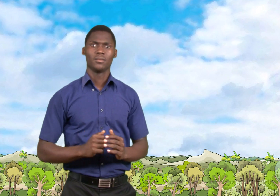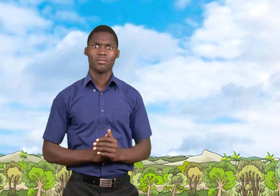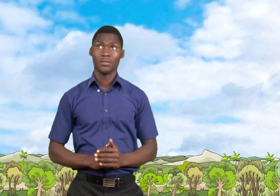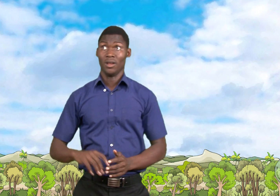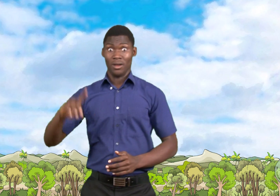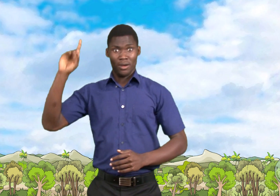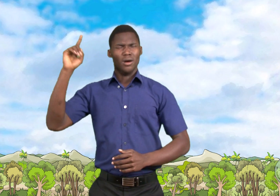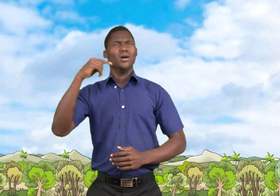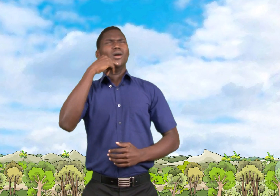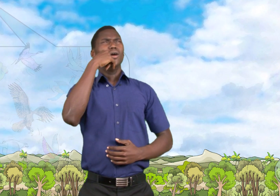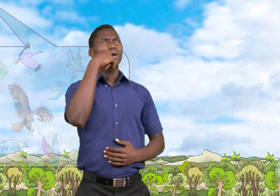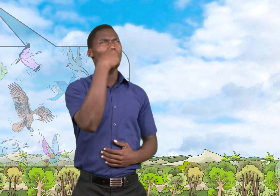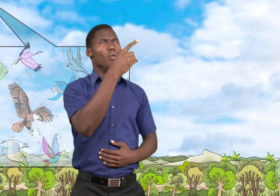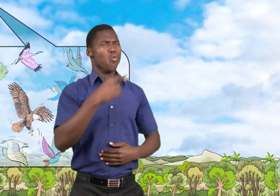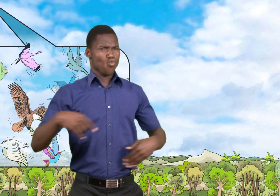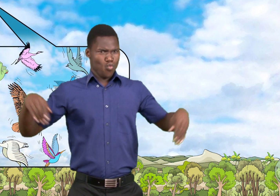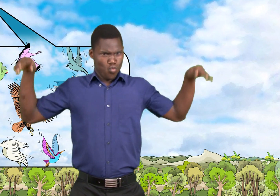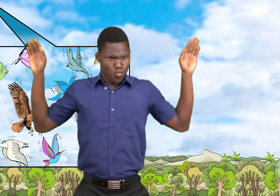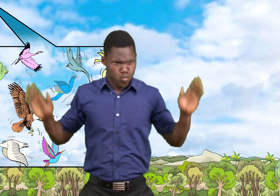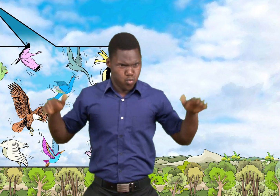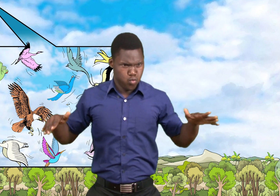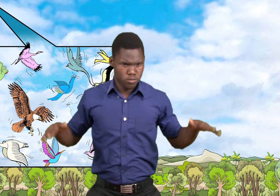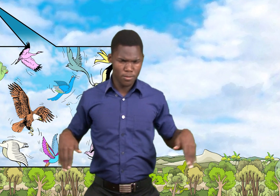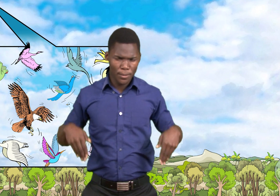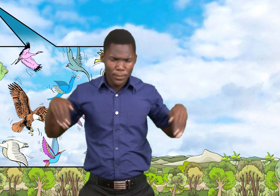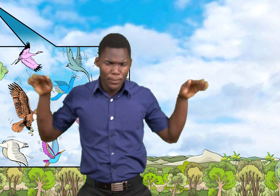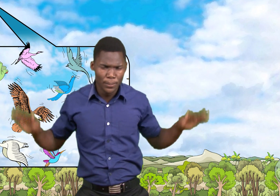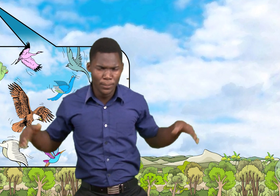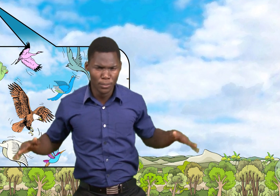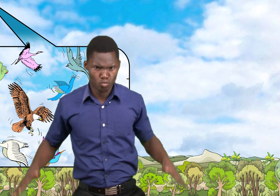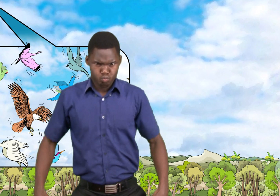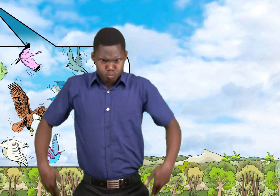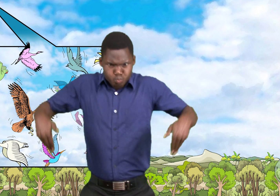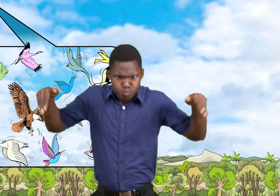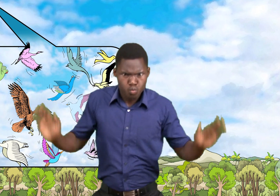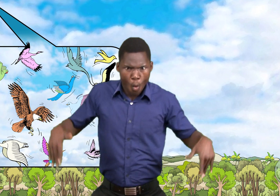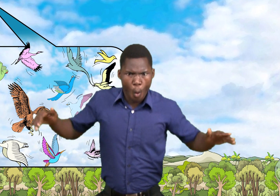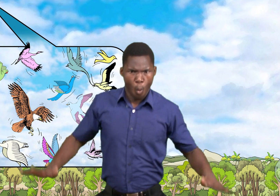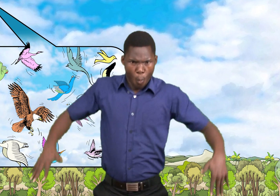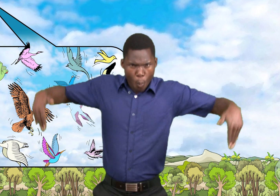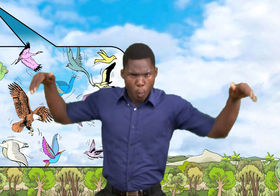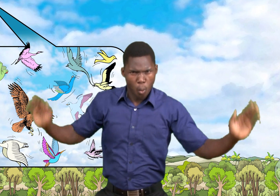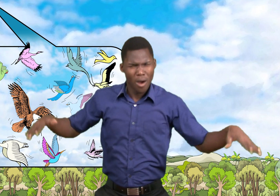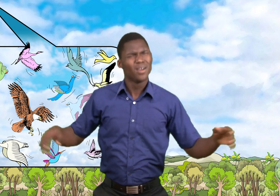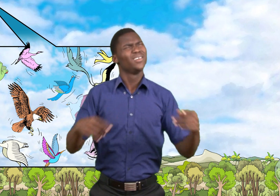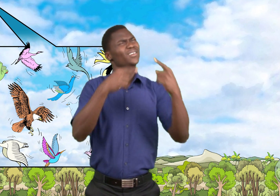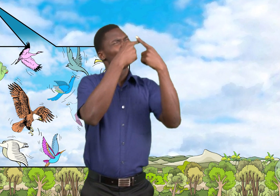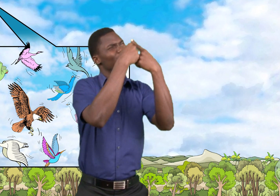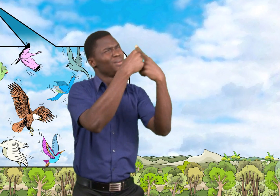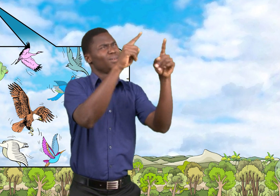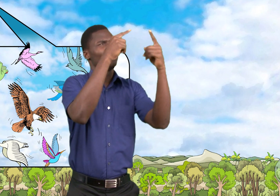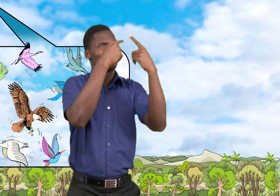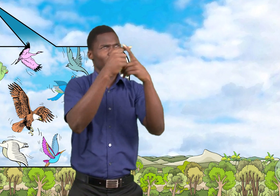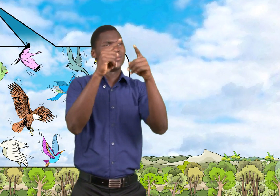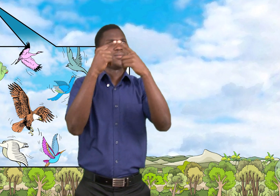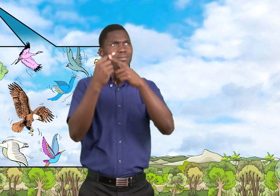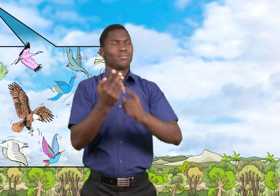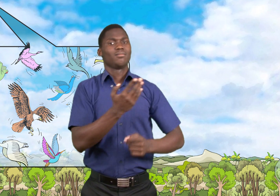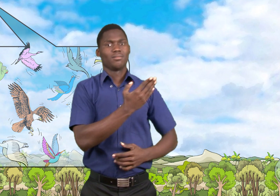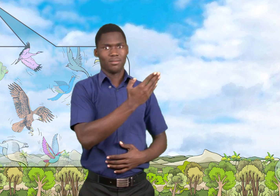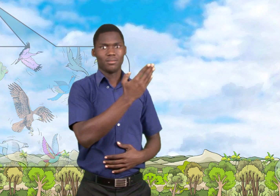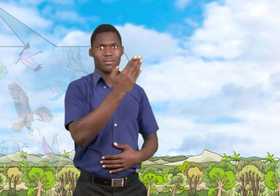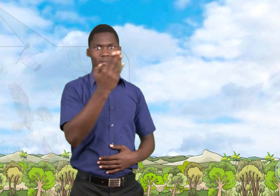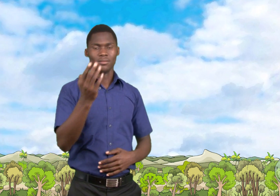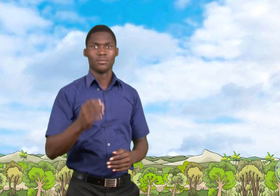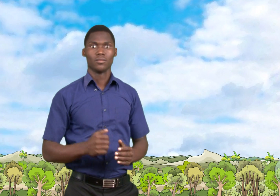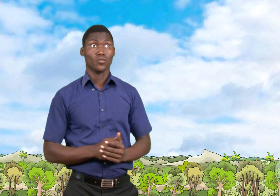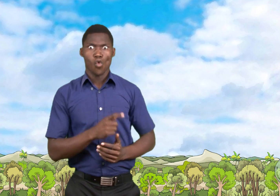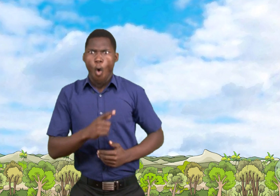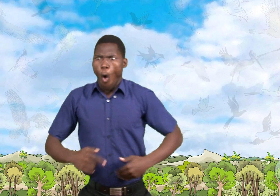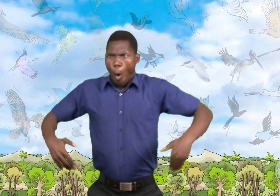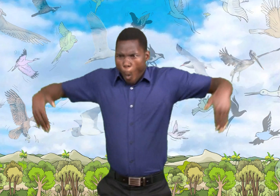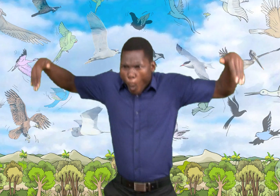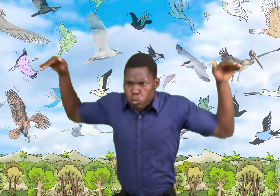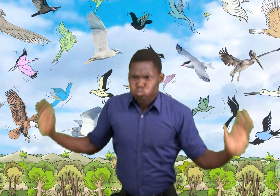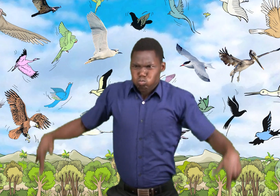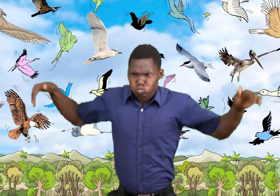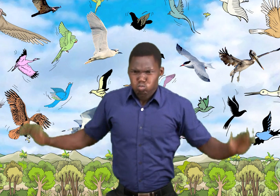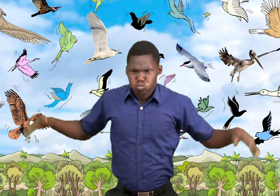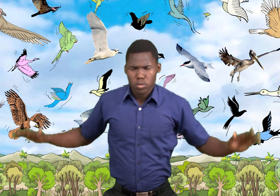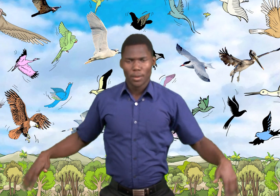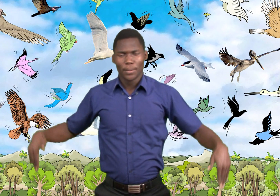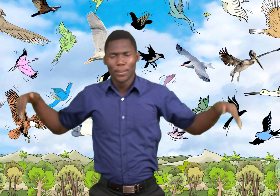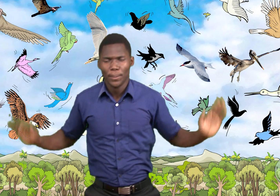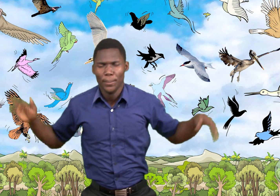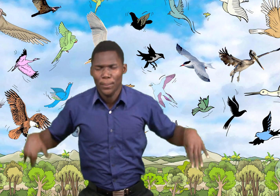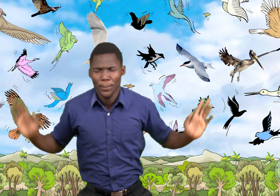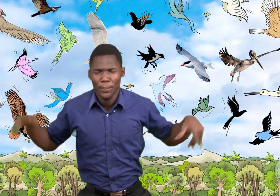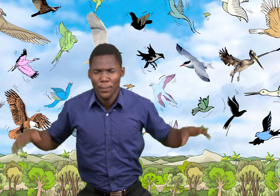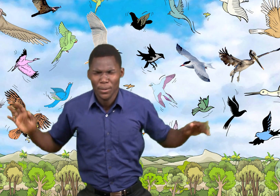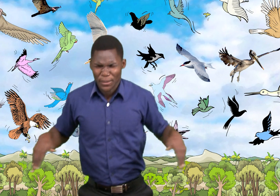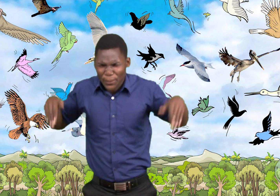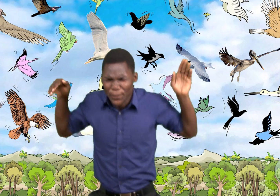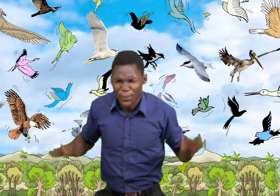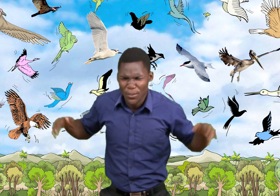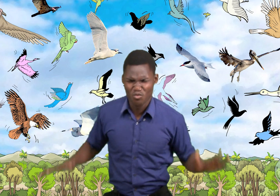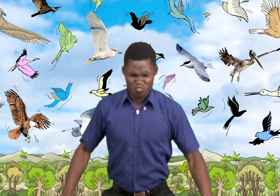And God saw that it was good.